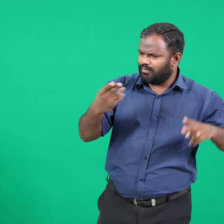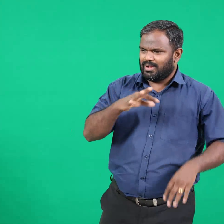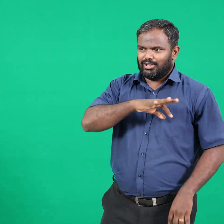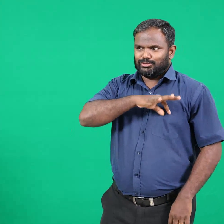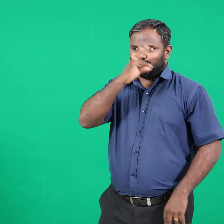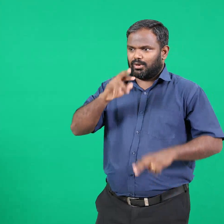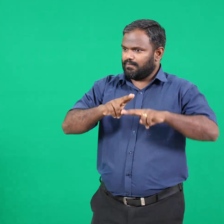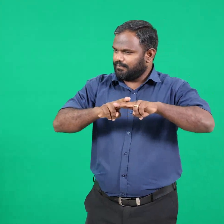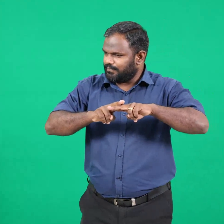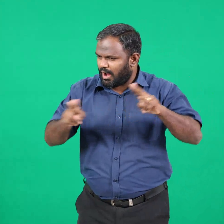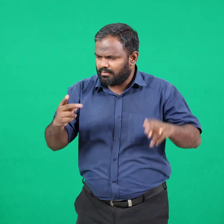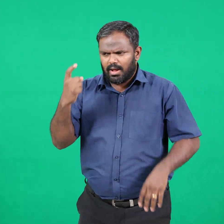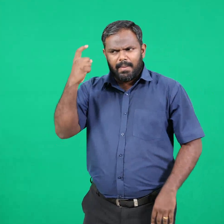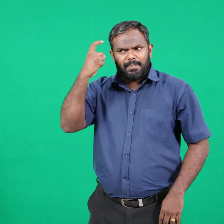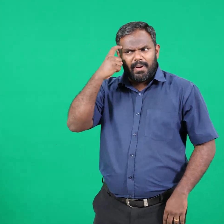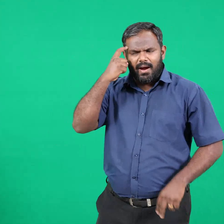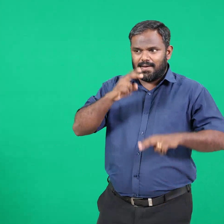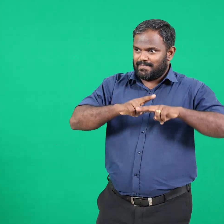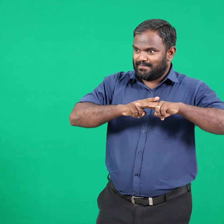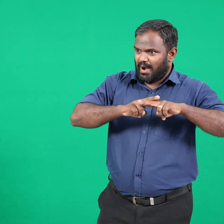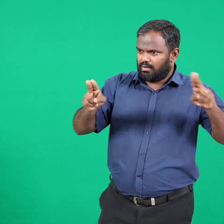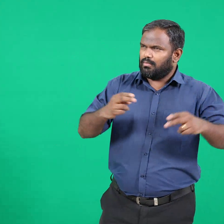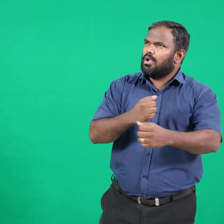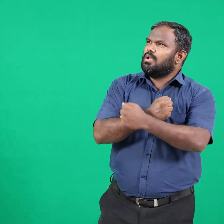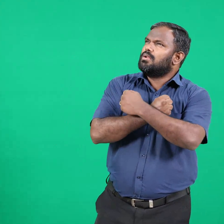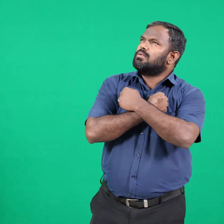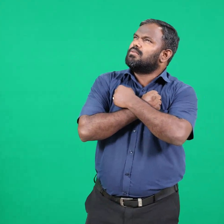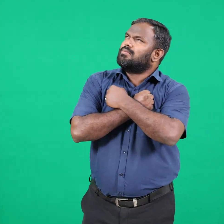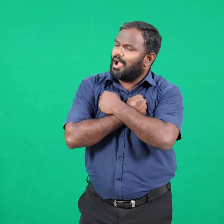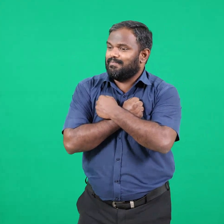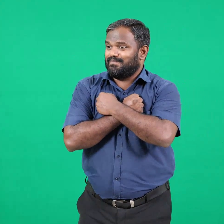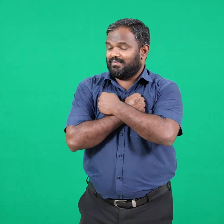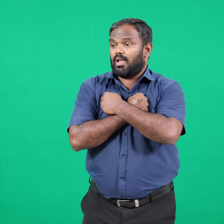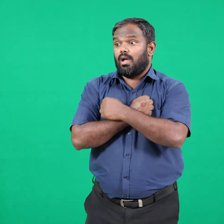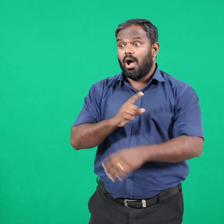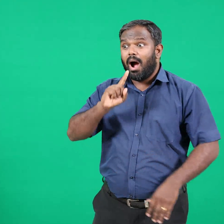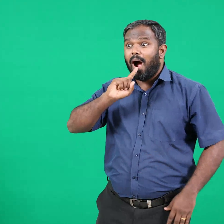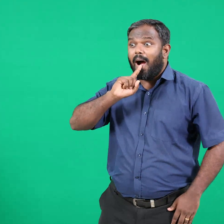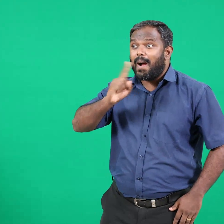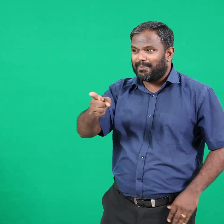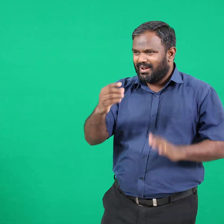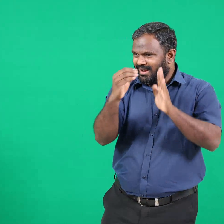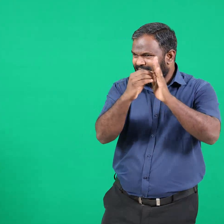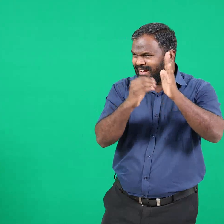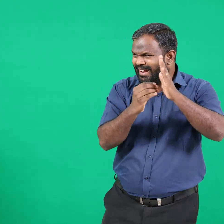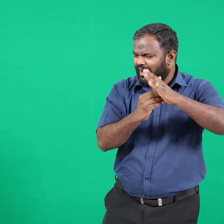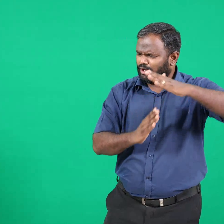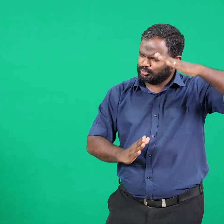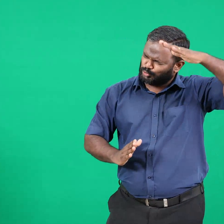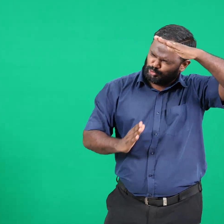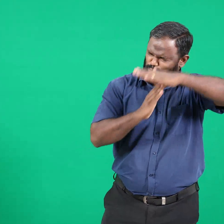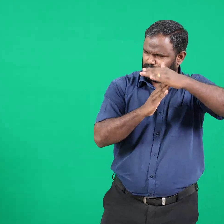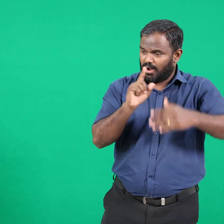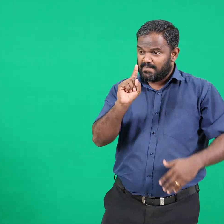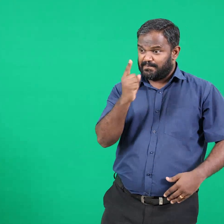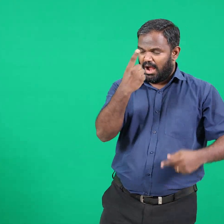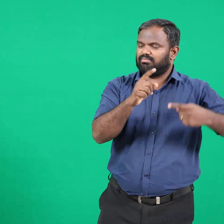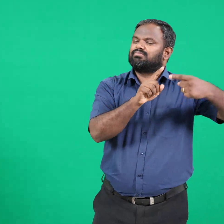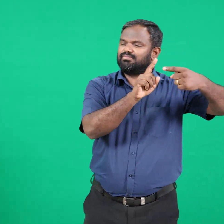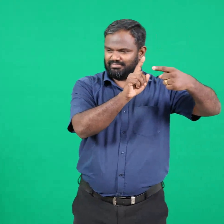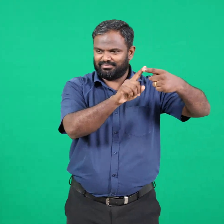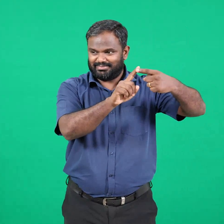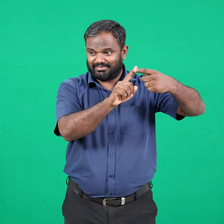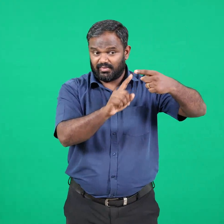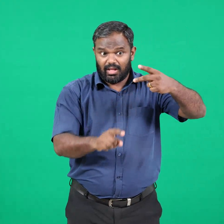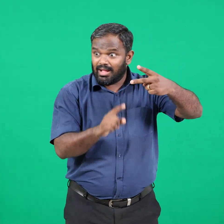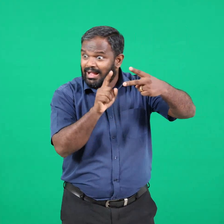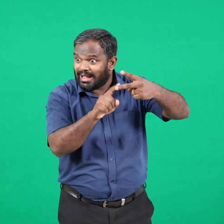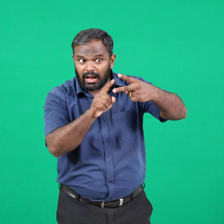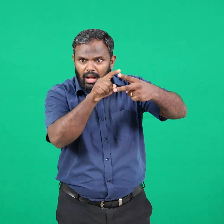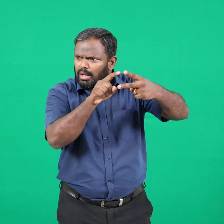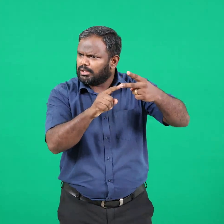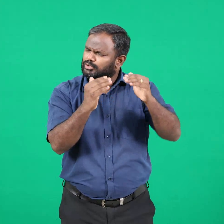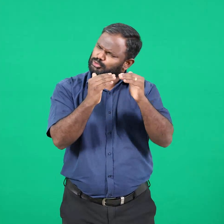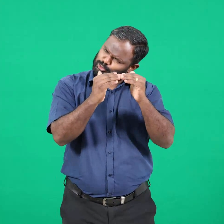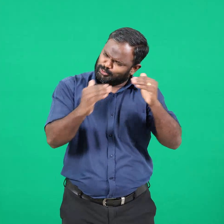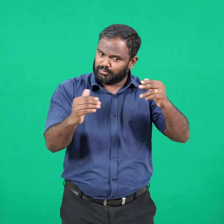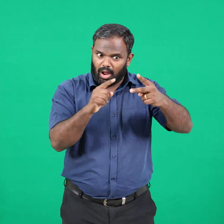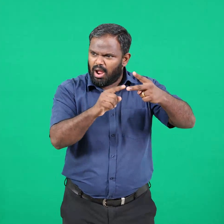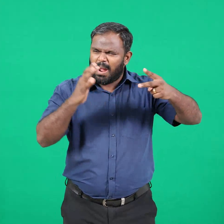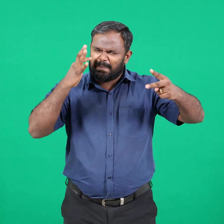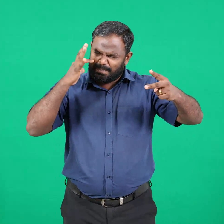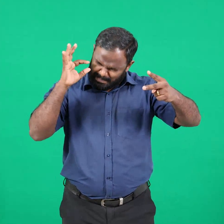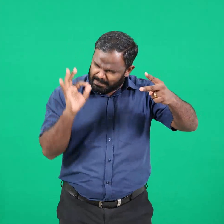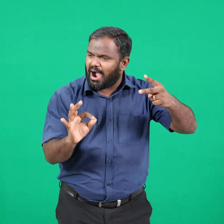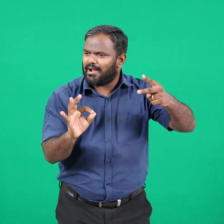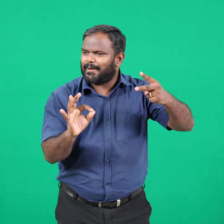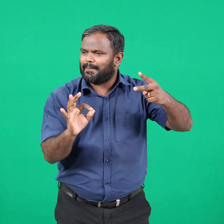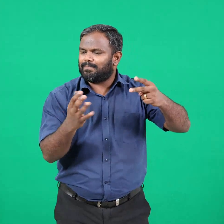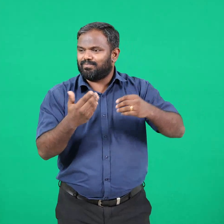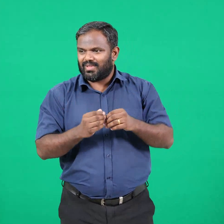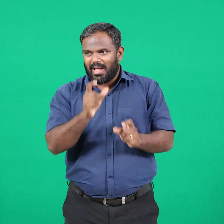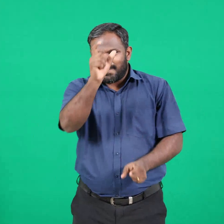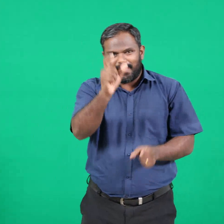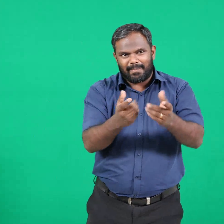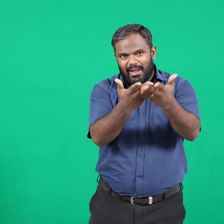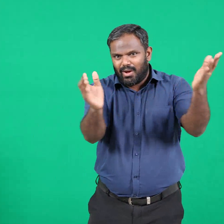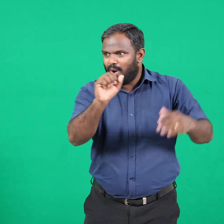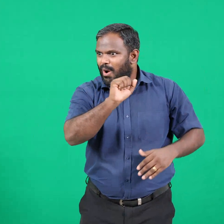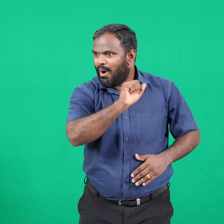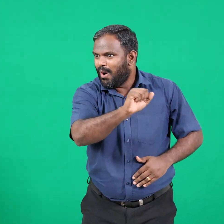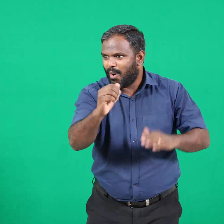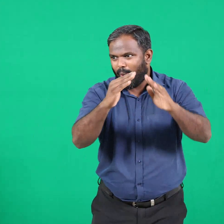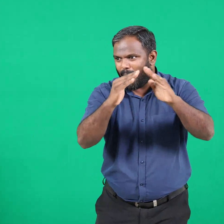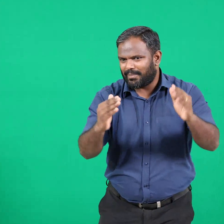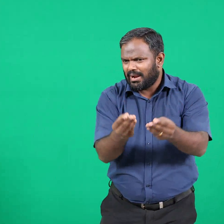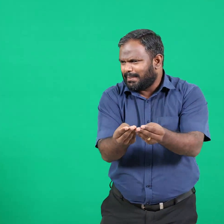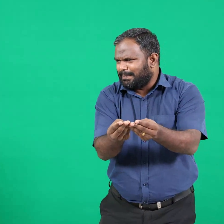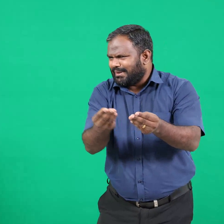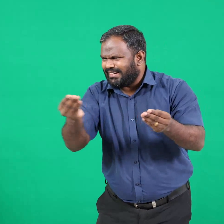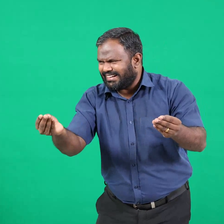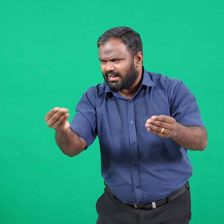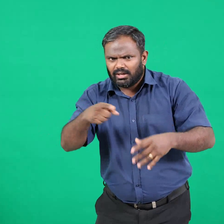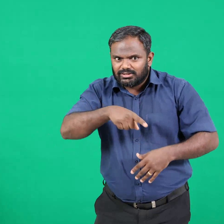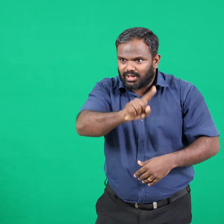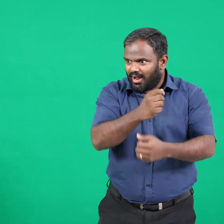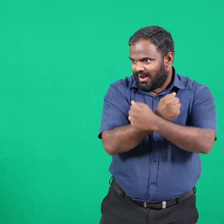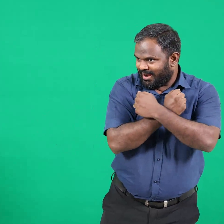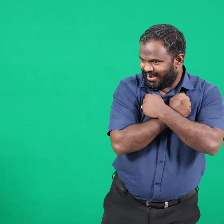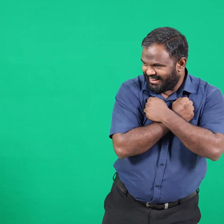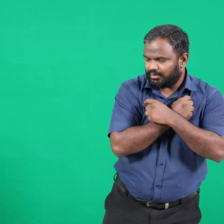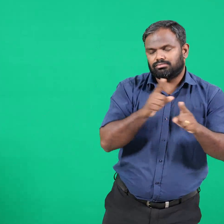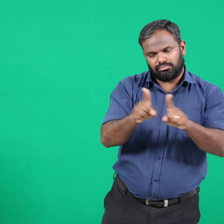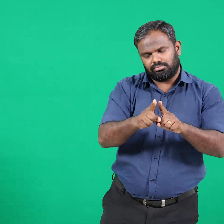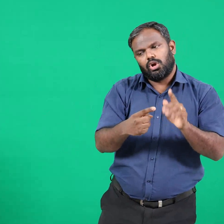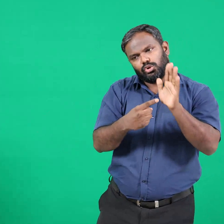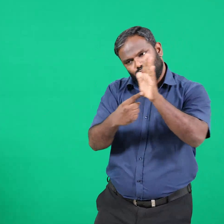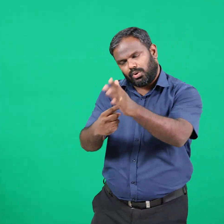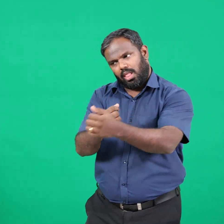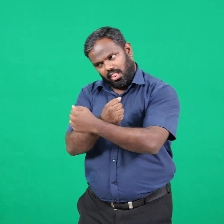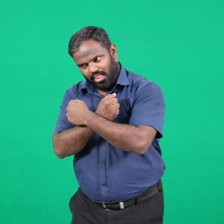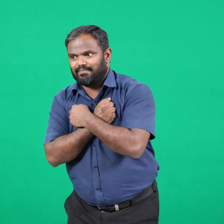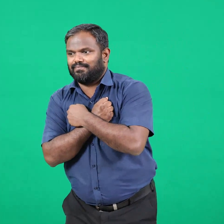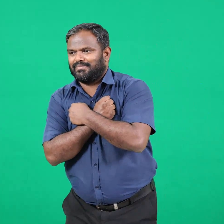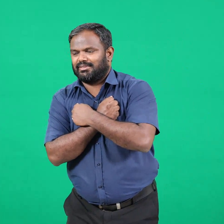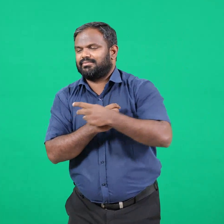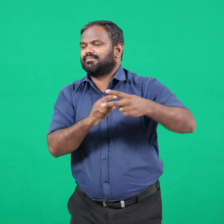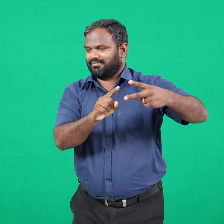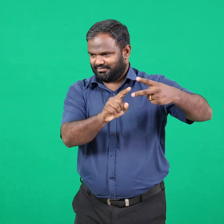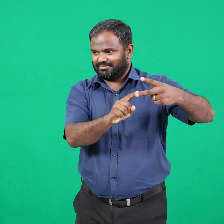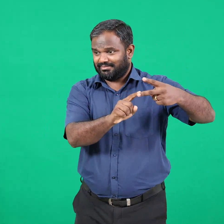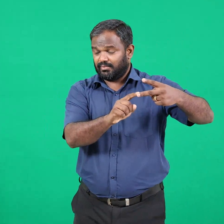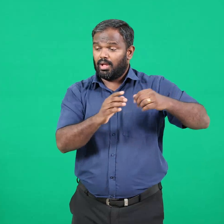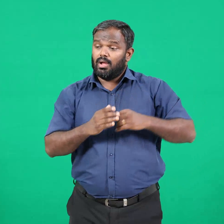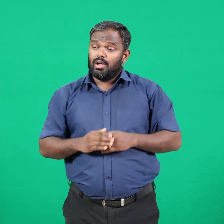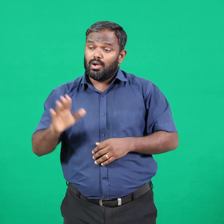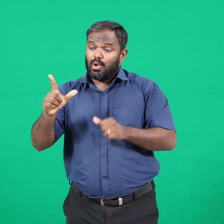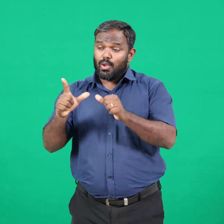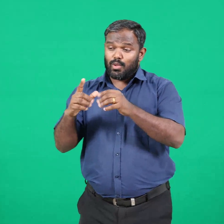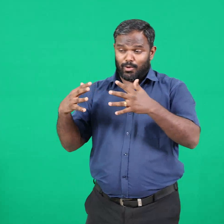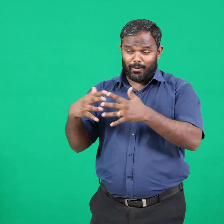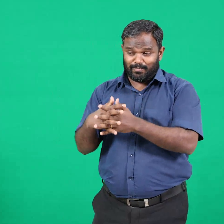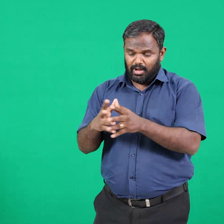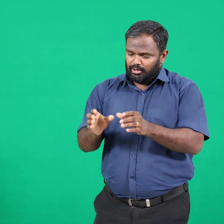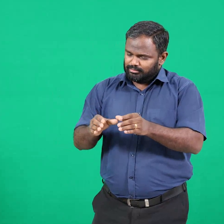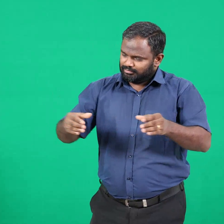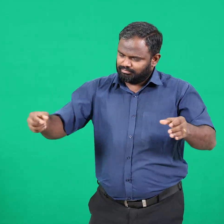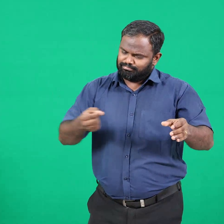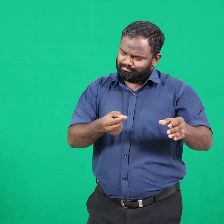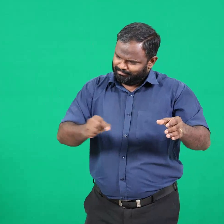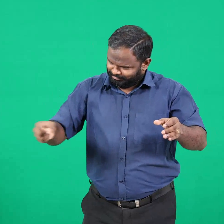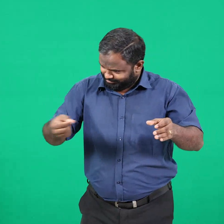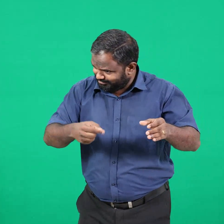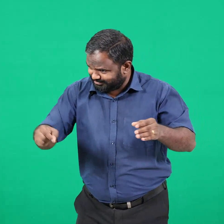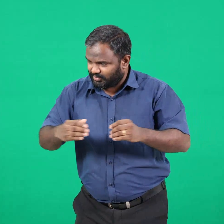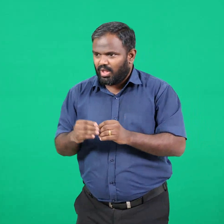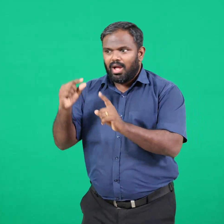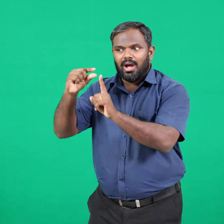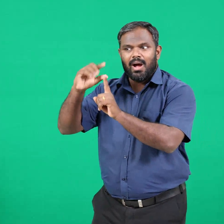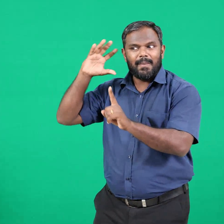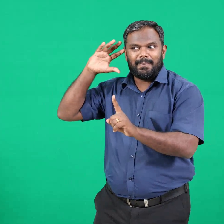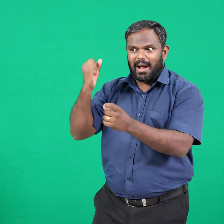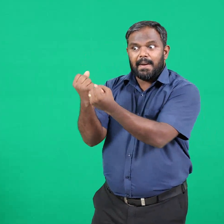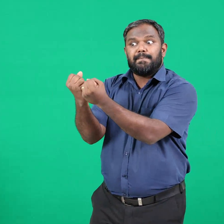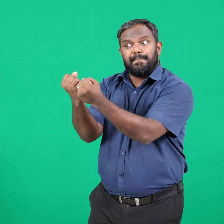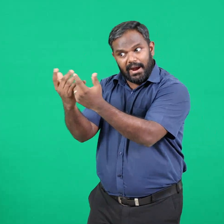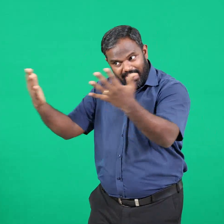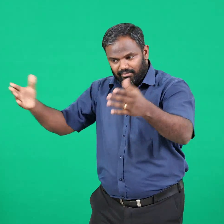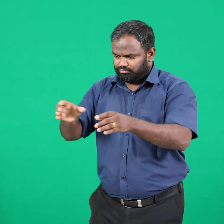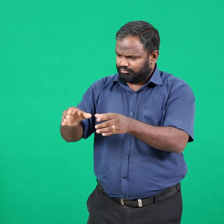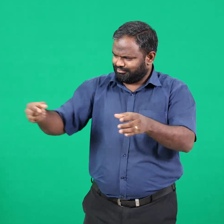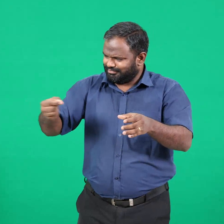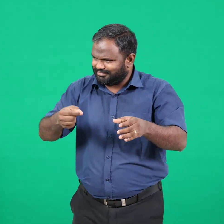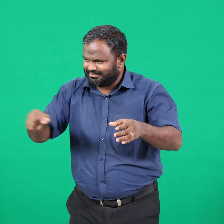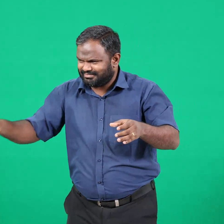This is the first and greatest commandment. And the second is like it: 'Love your neighbor as yourself.'